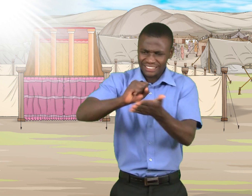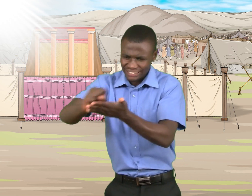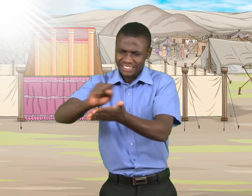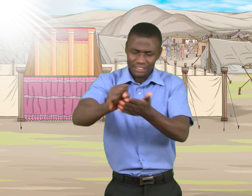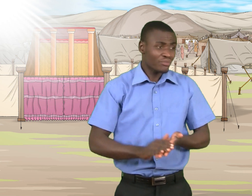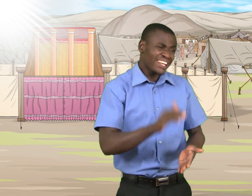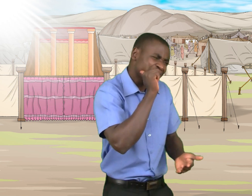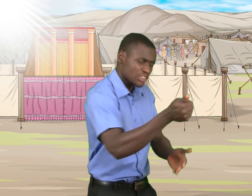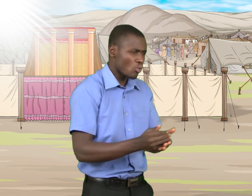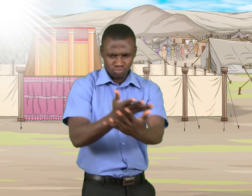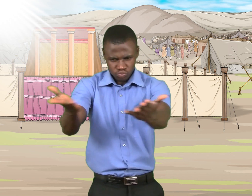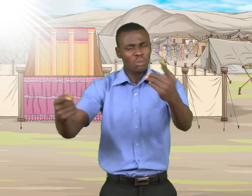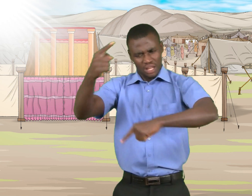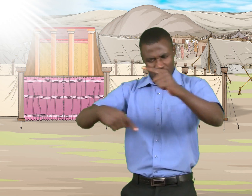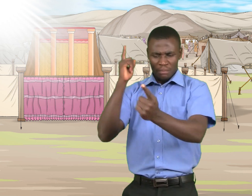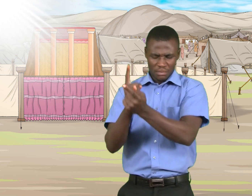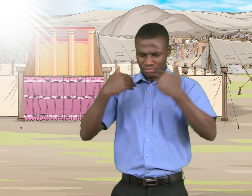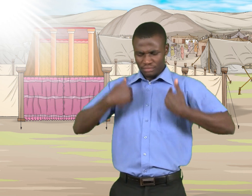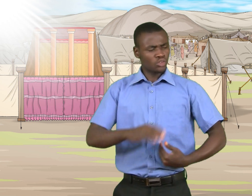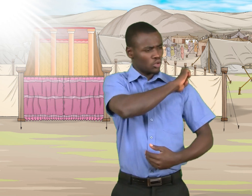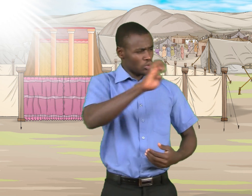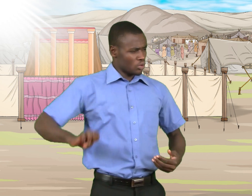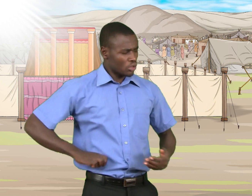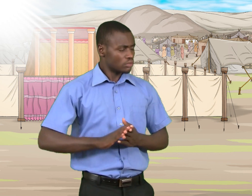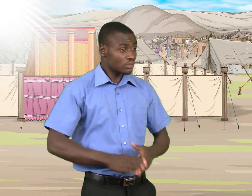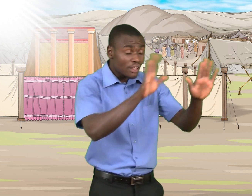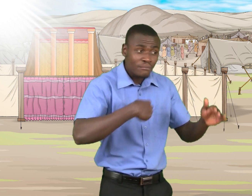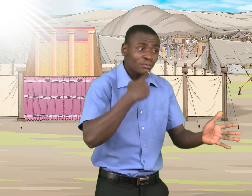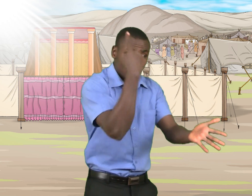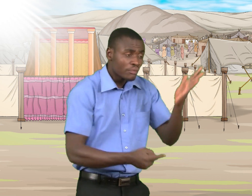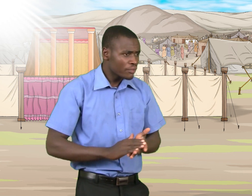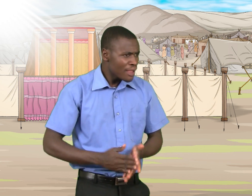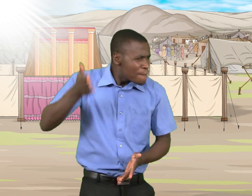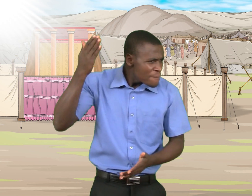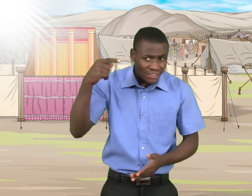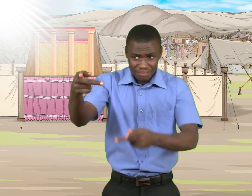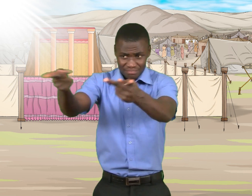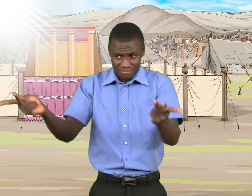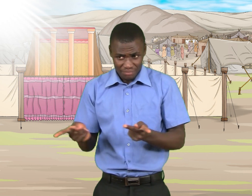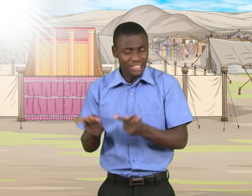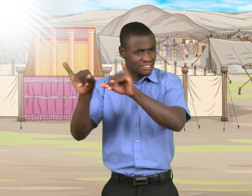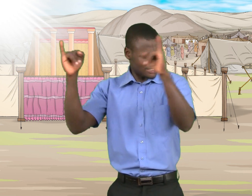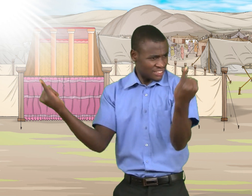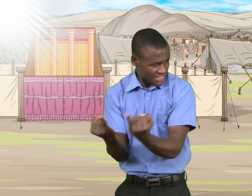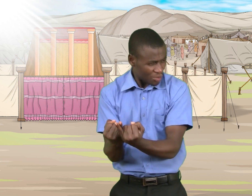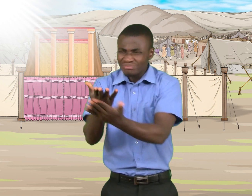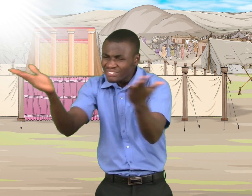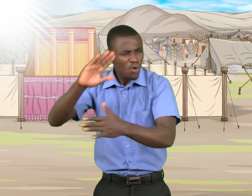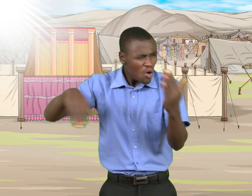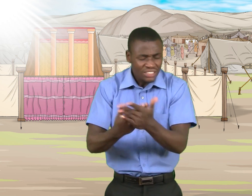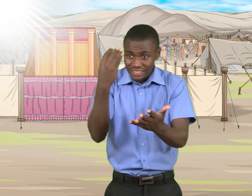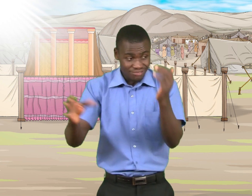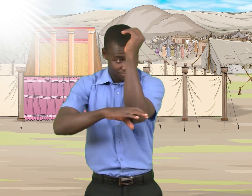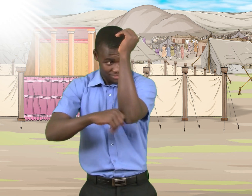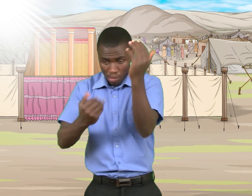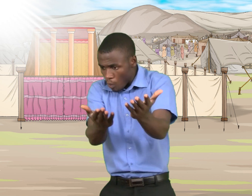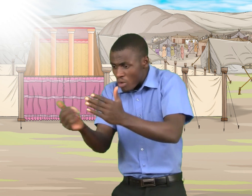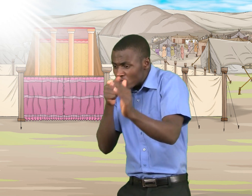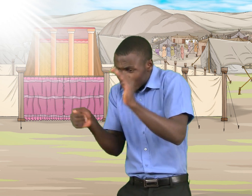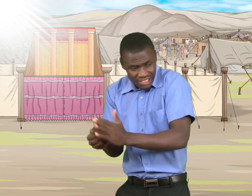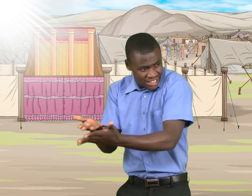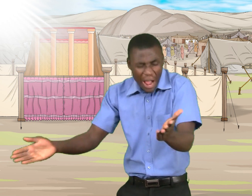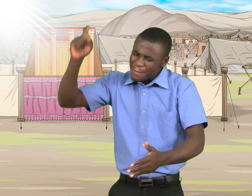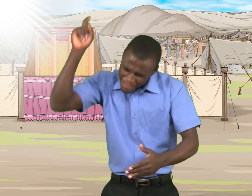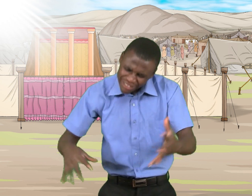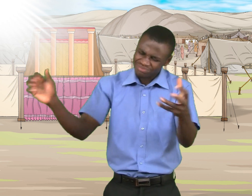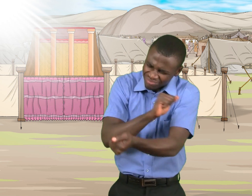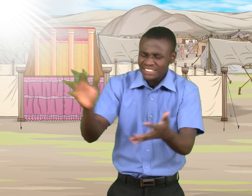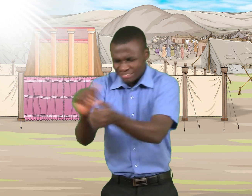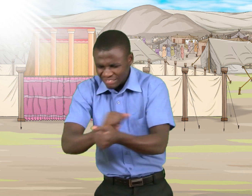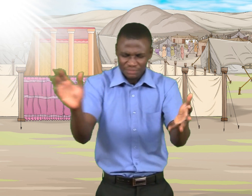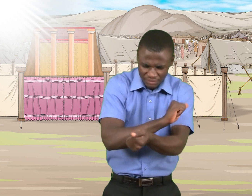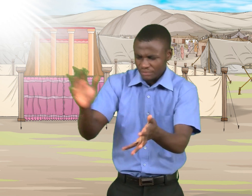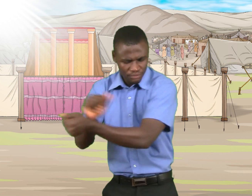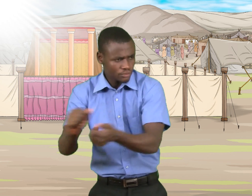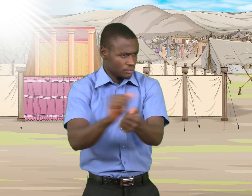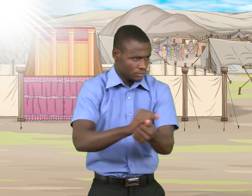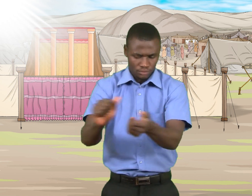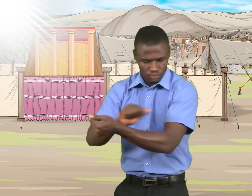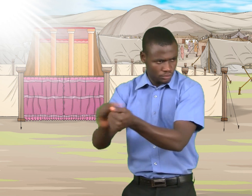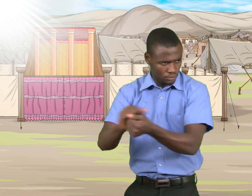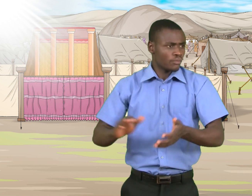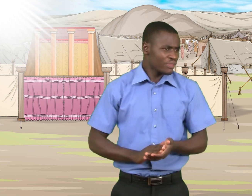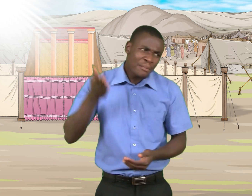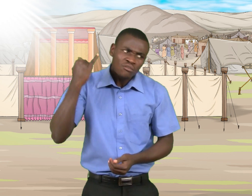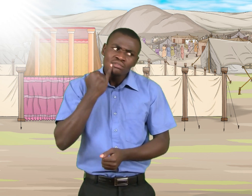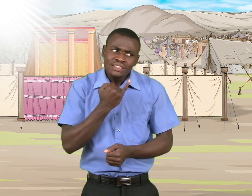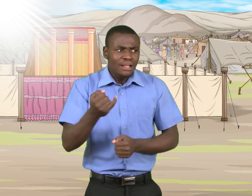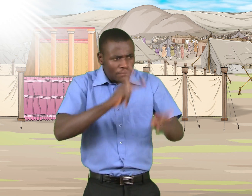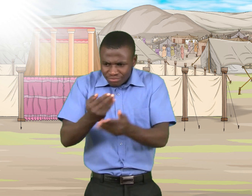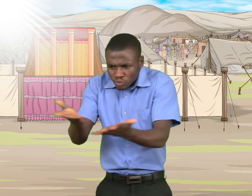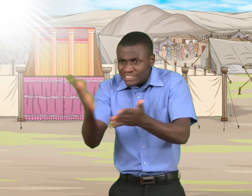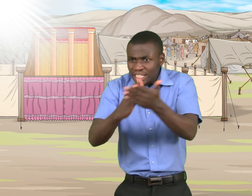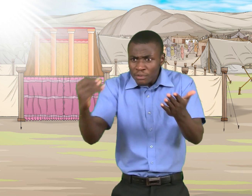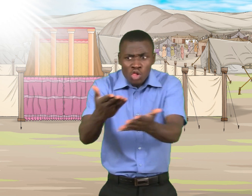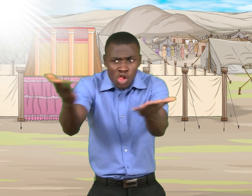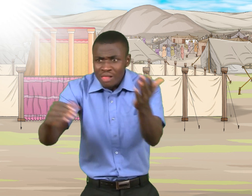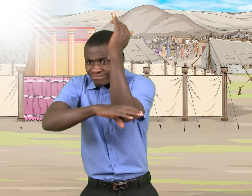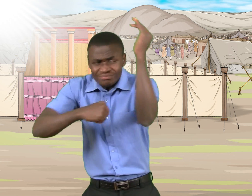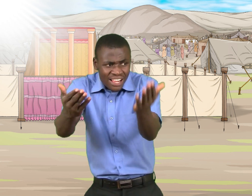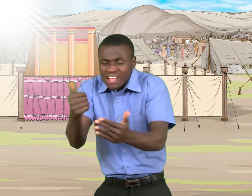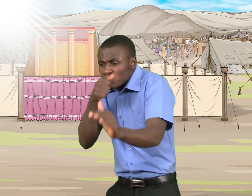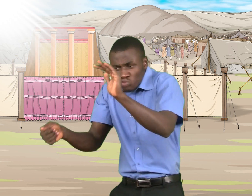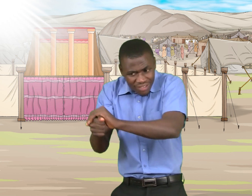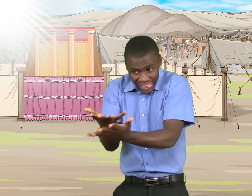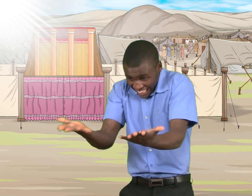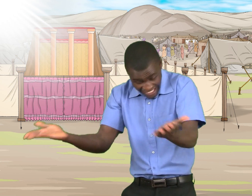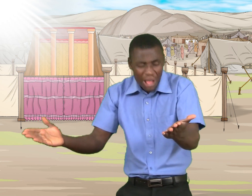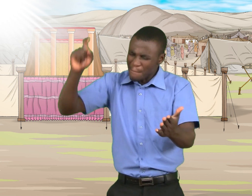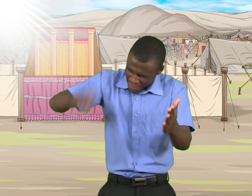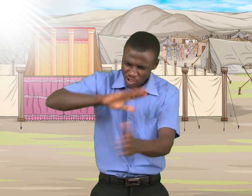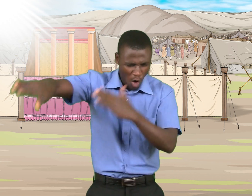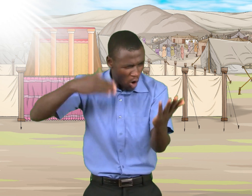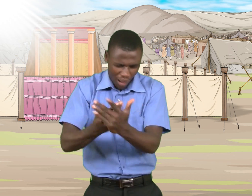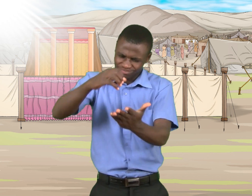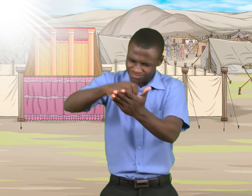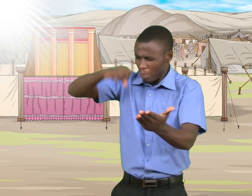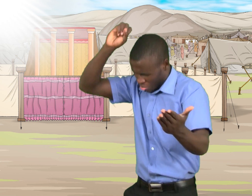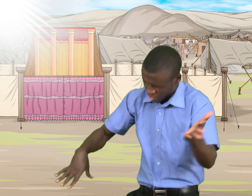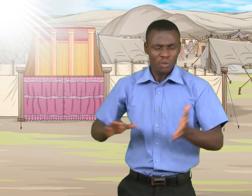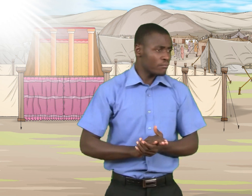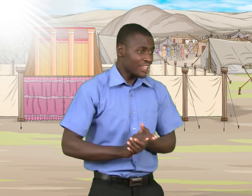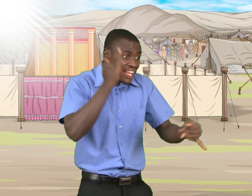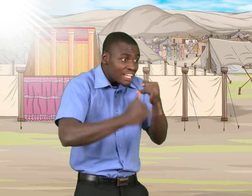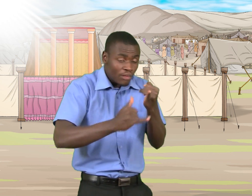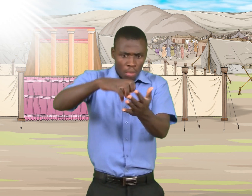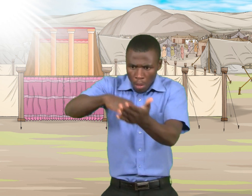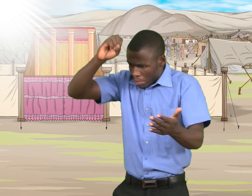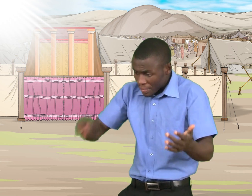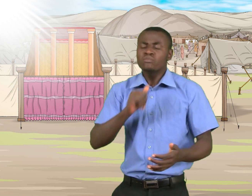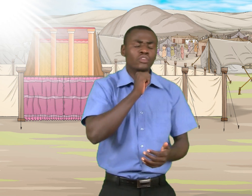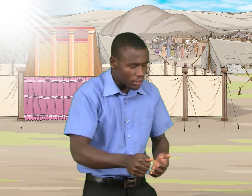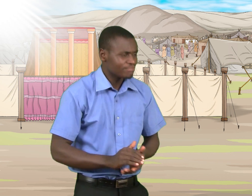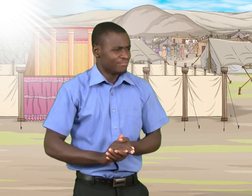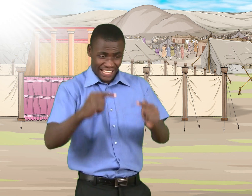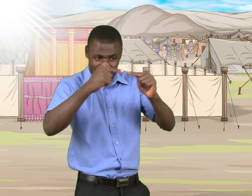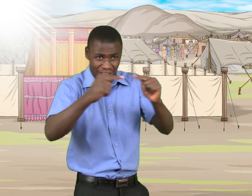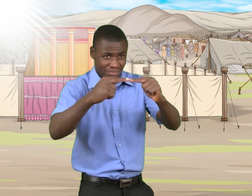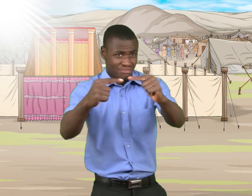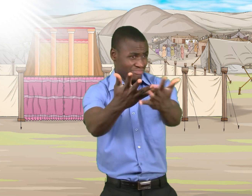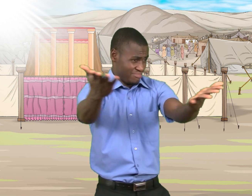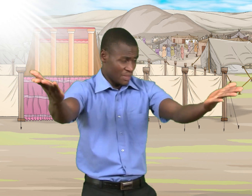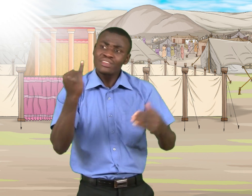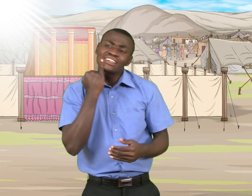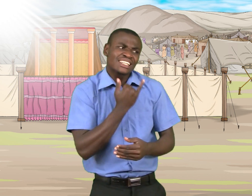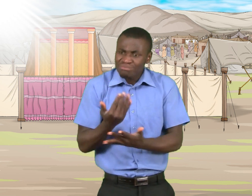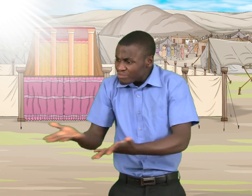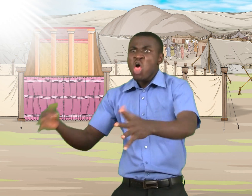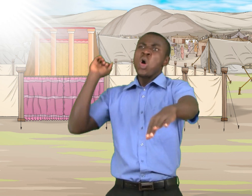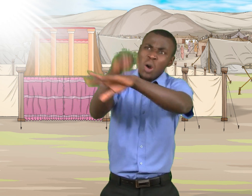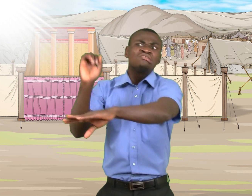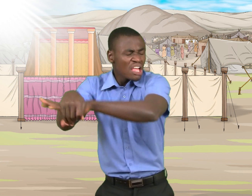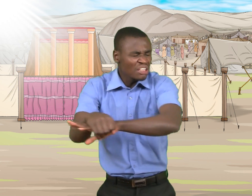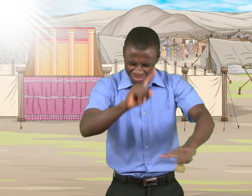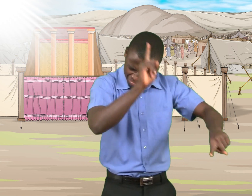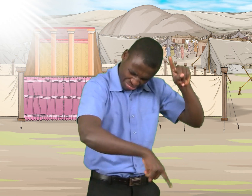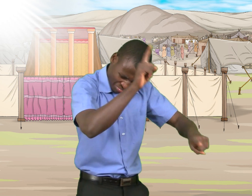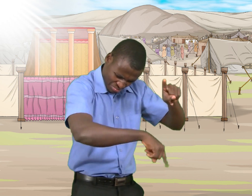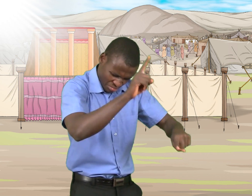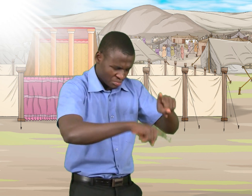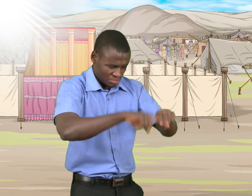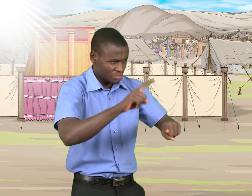They will turn their backs and run from their enemies, because they themselves have been set apart for destruction.